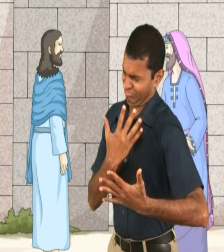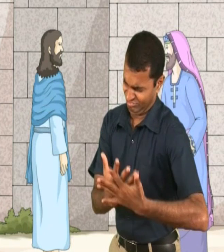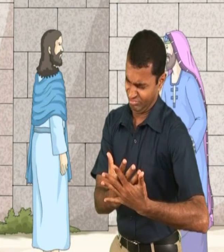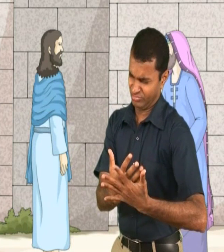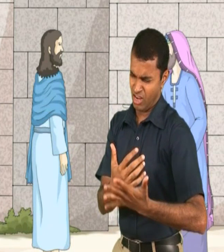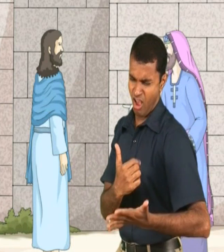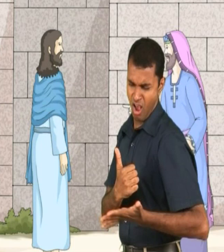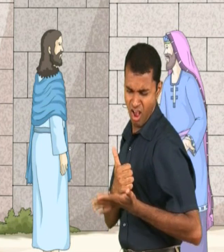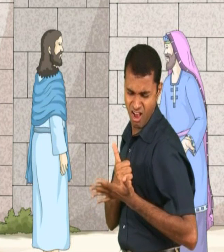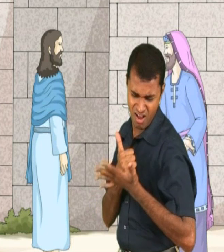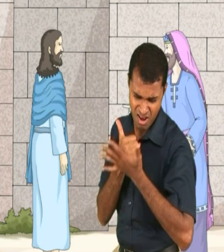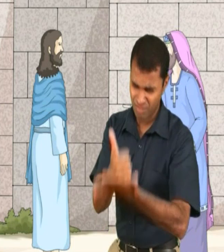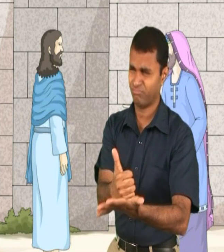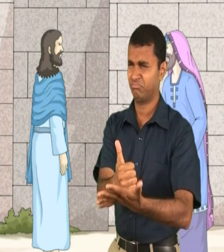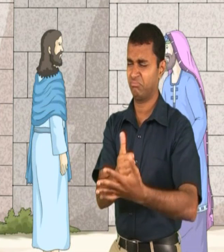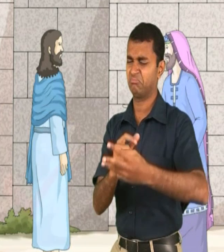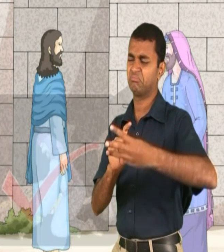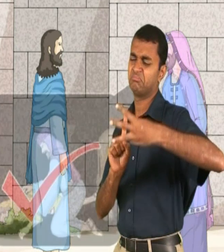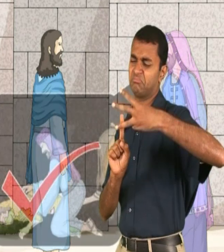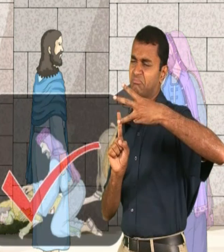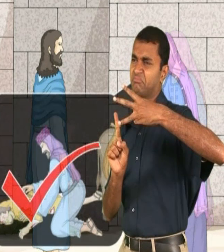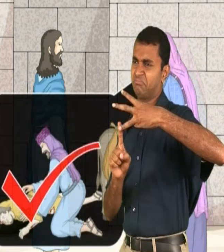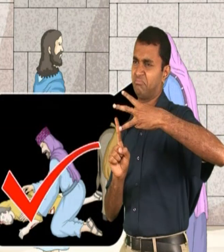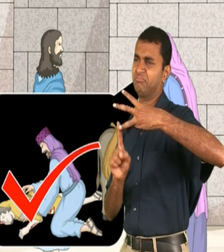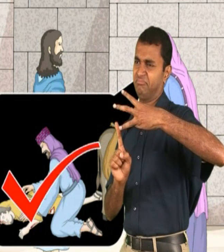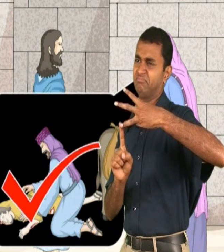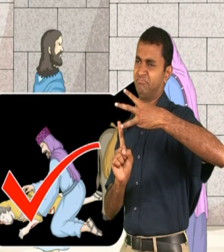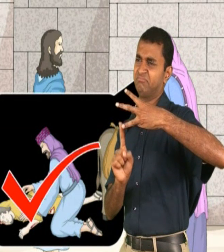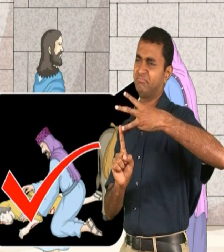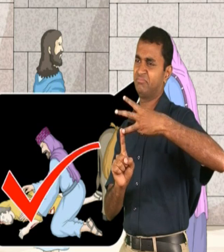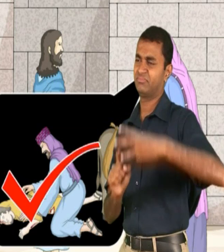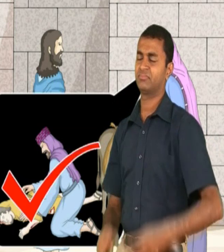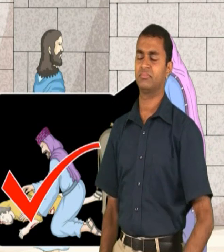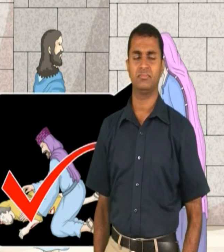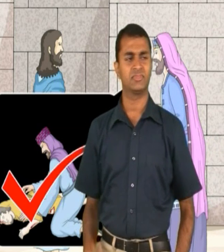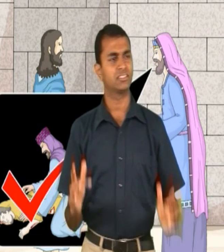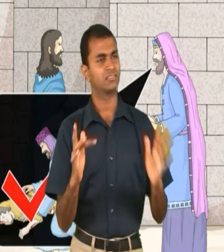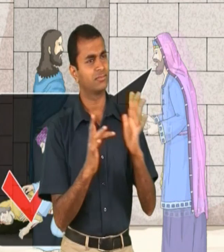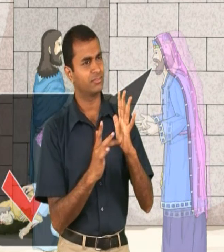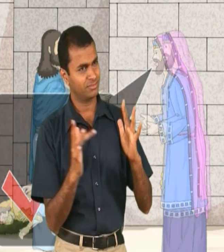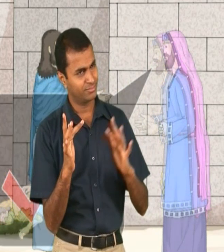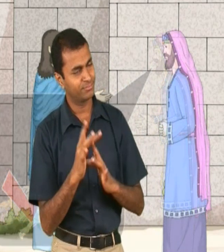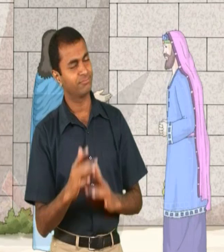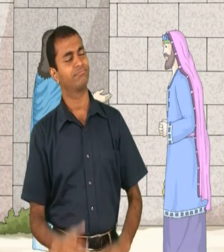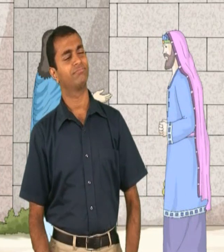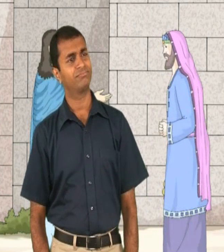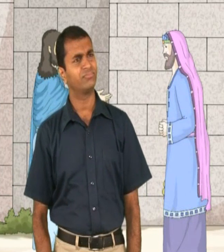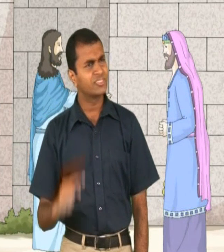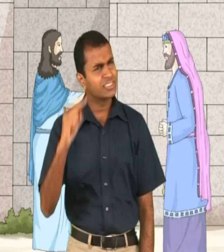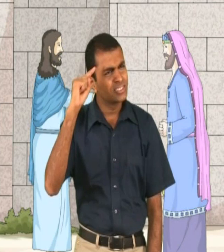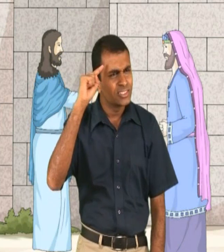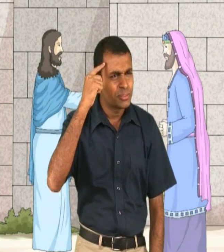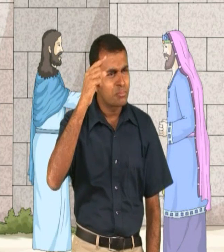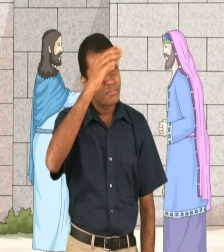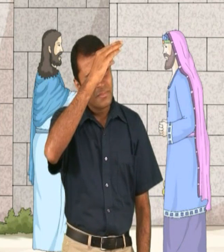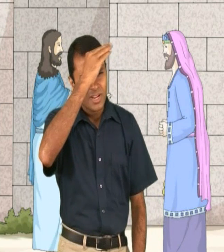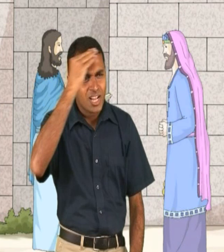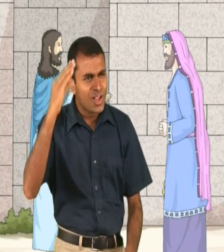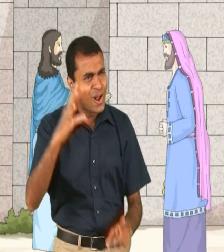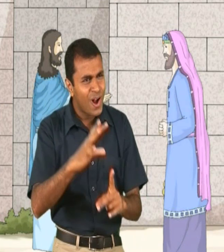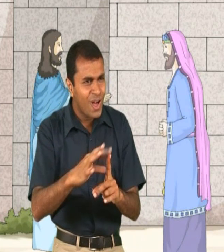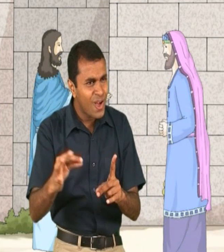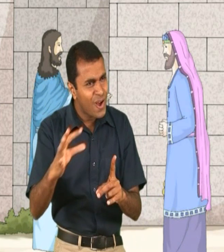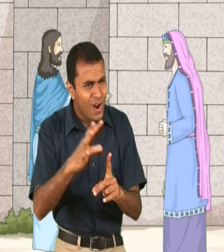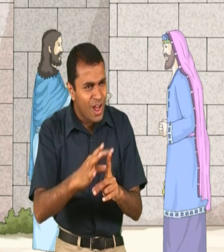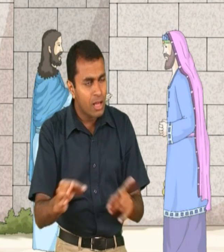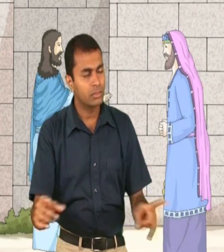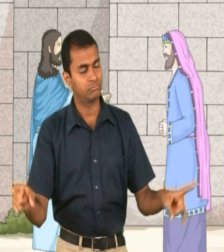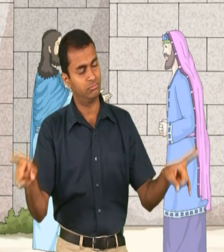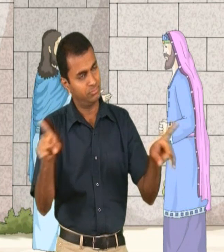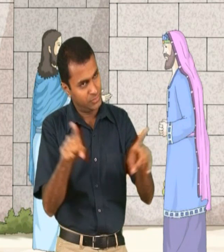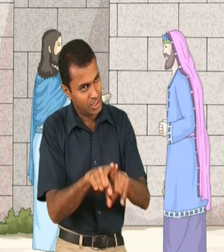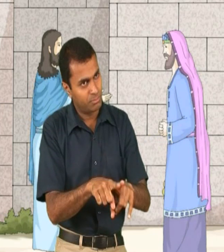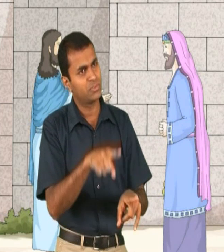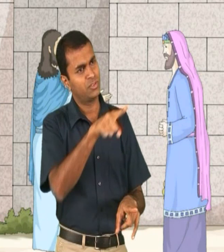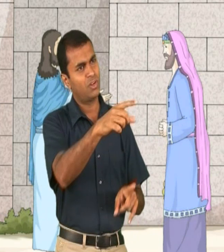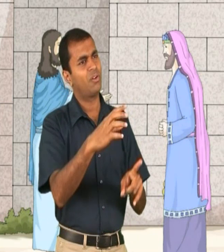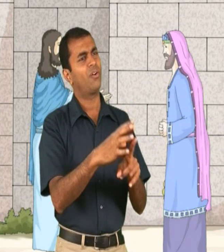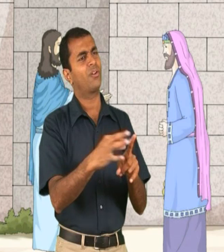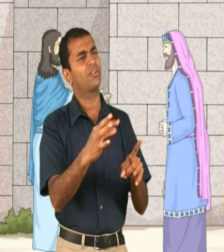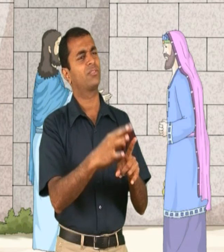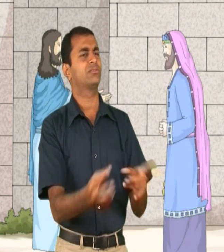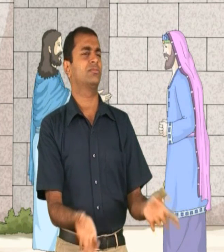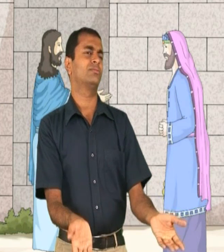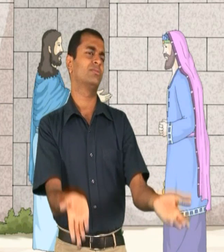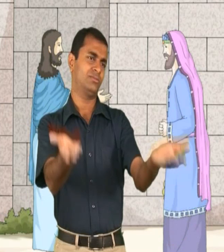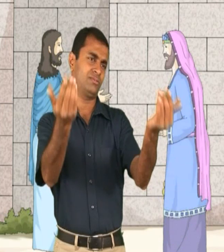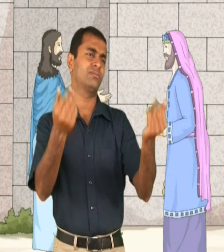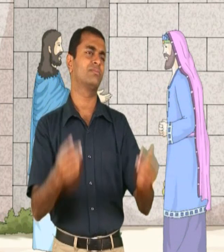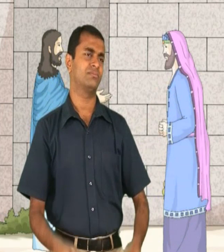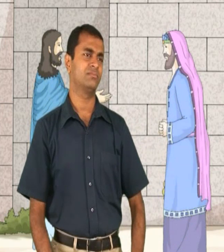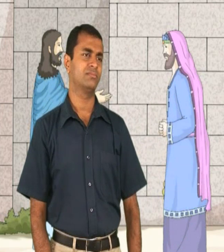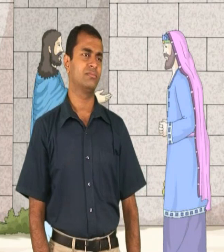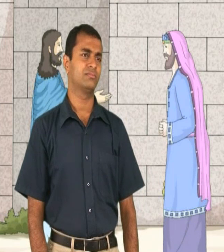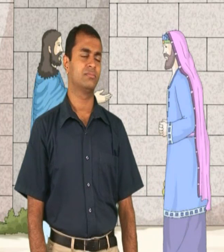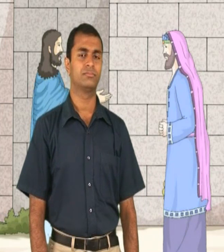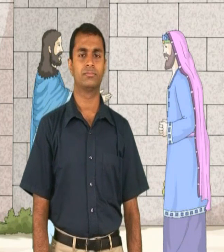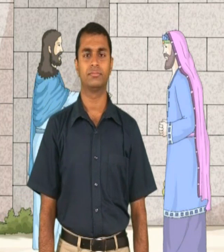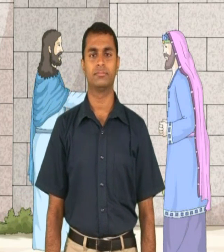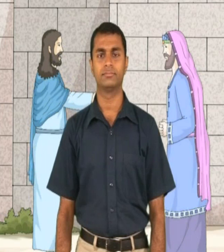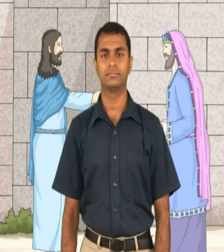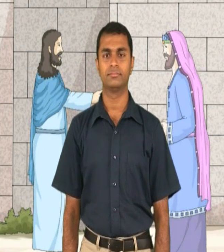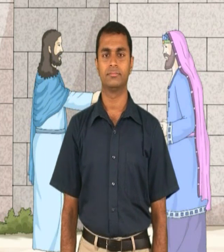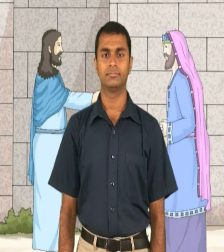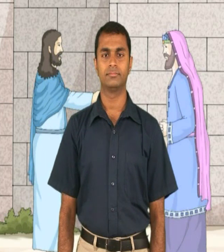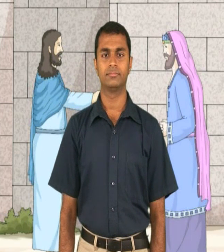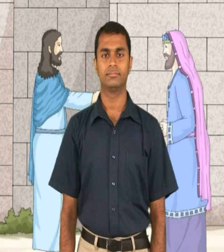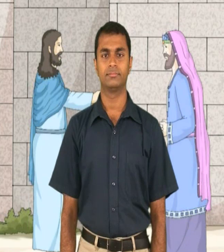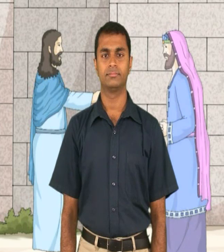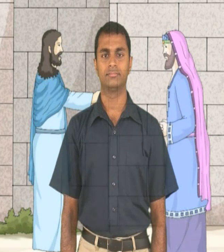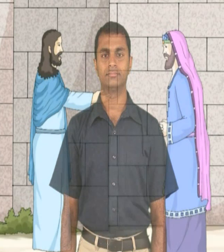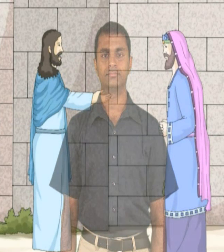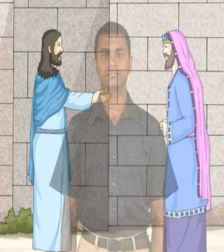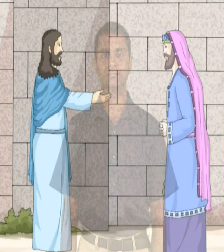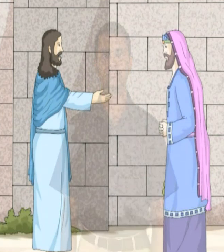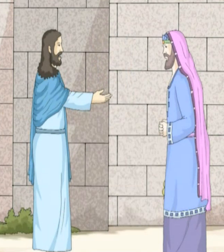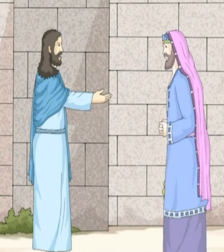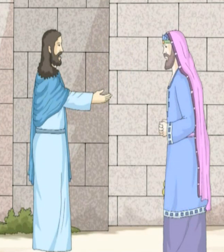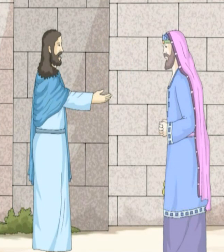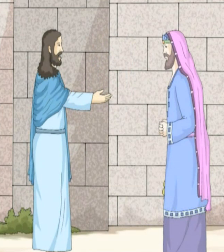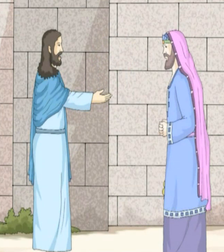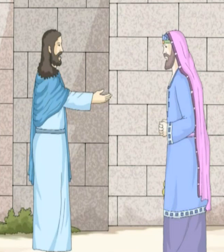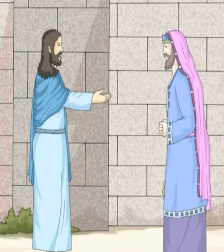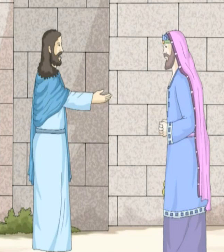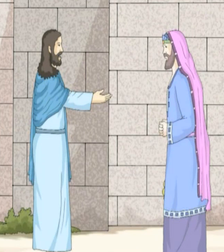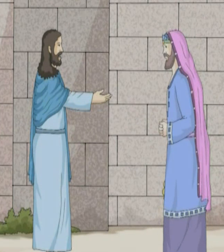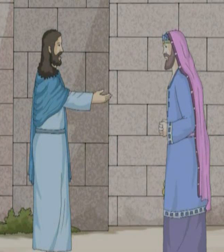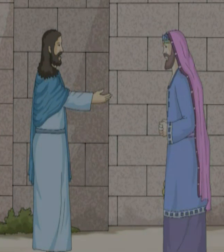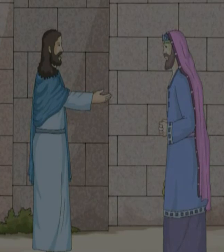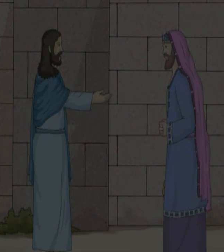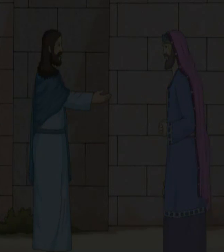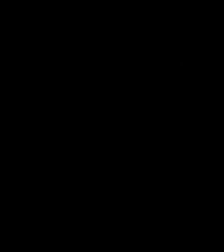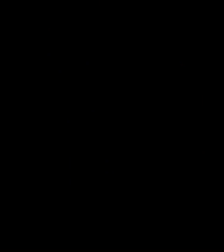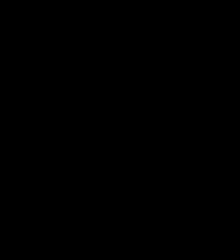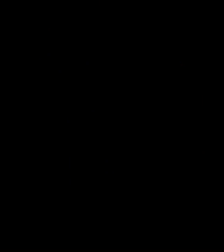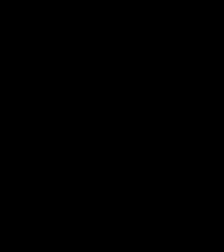“The one who showed him mercy,” replied the expert in the law. Then Jesus told him, “Go and do likewise.”